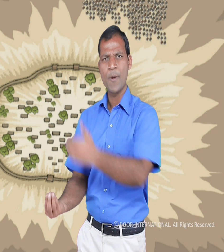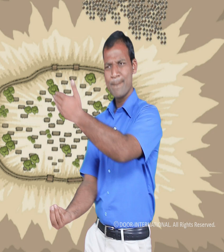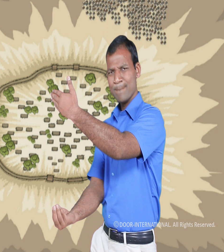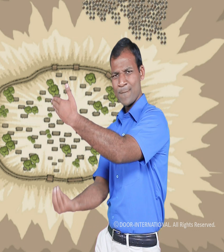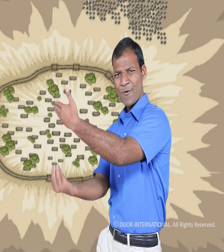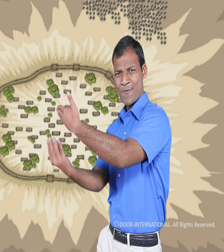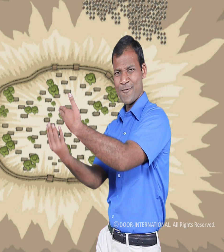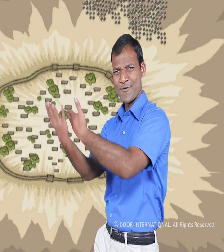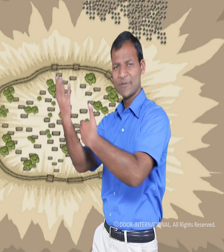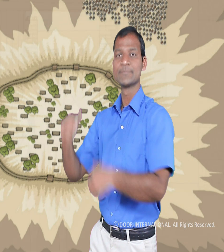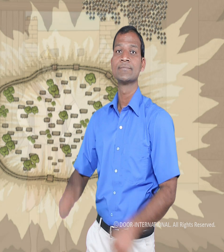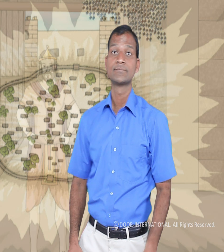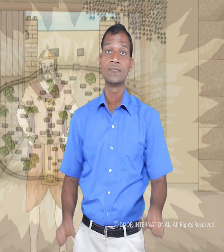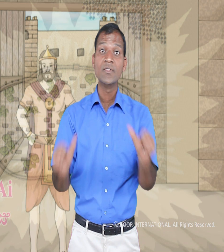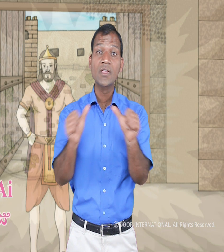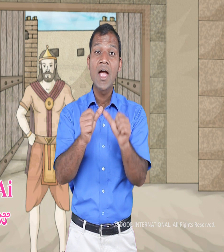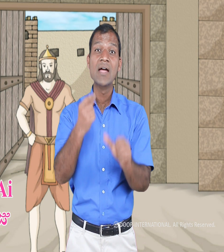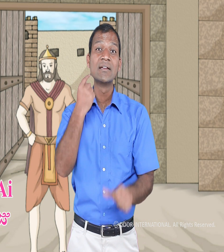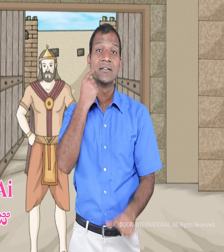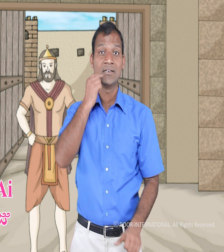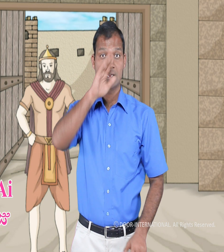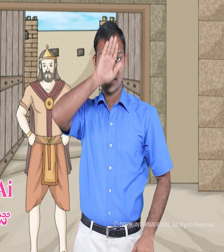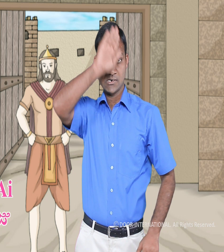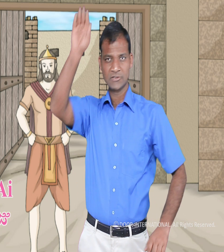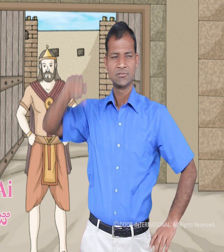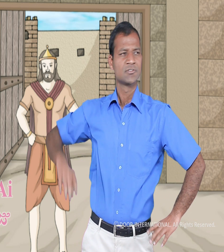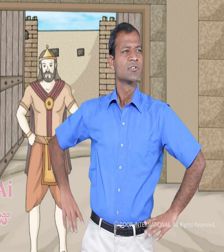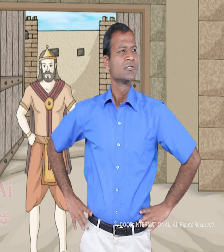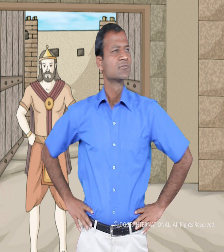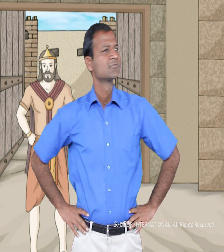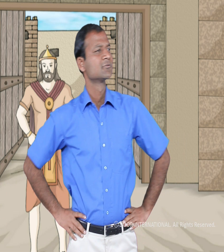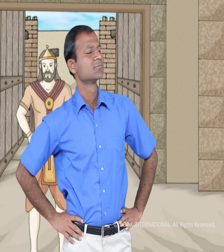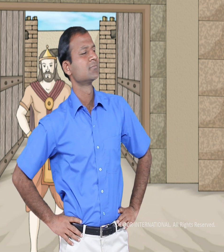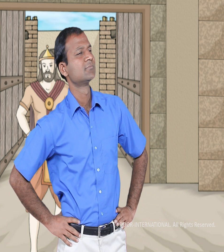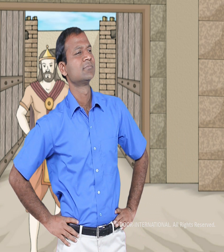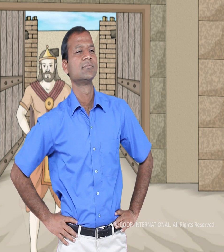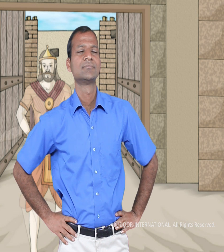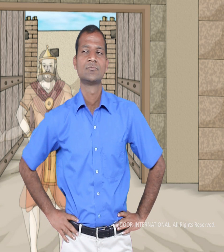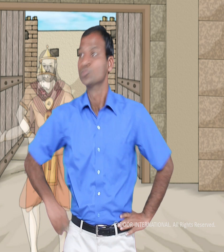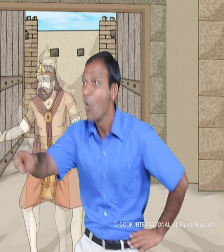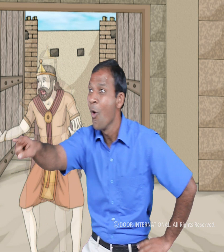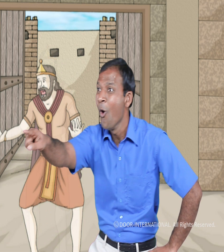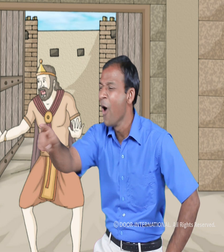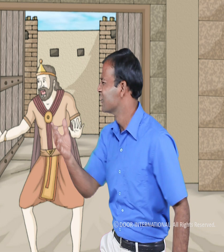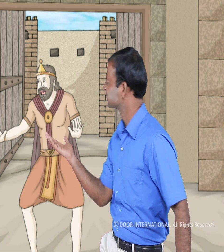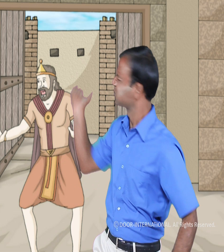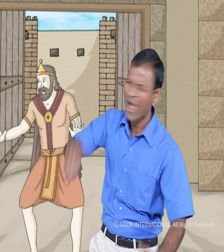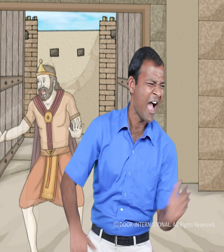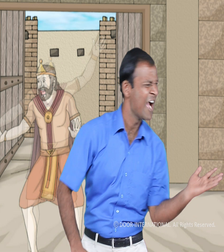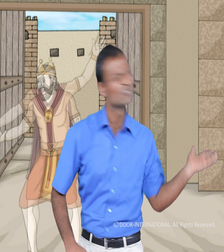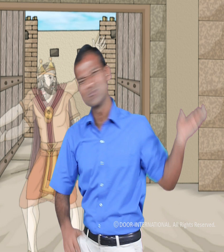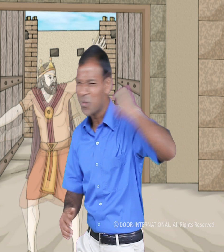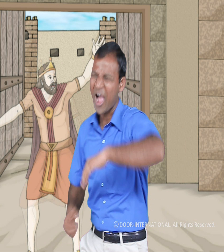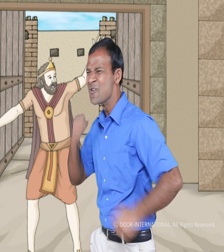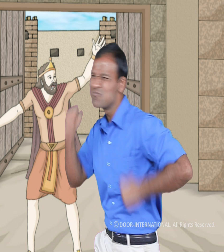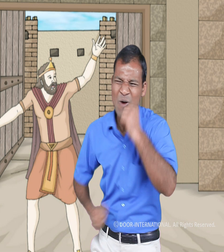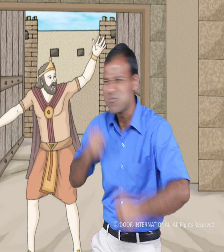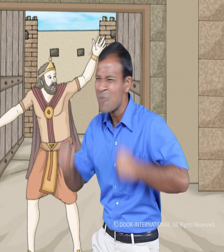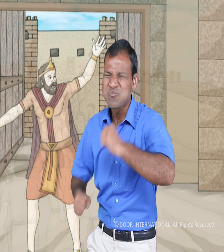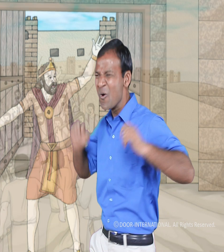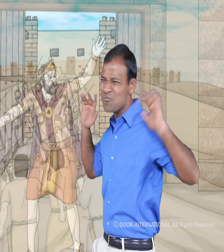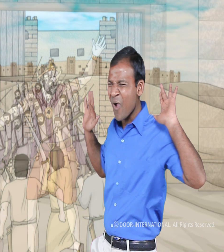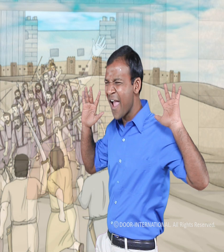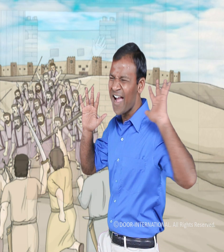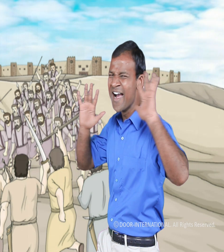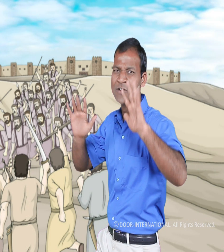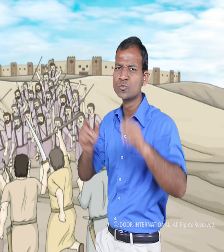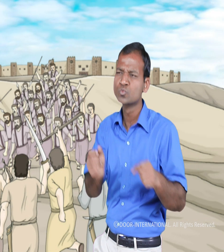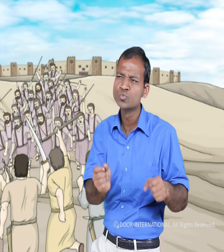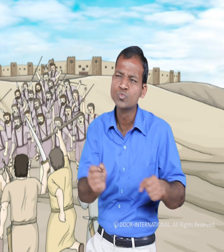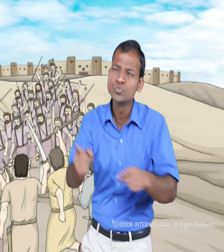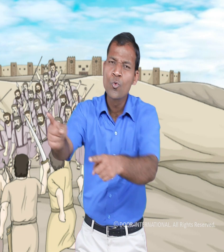When the king of Ai saw the Israelites, he hurried out early in the morning with the men of the city to engage them in battle at an appointed place overlooking the Arabah. But he did not know that an ambush had been set up against him behind the city.